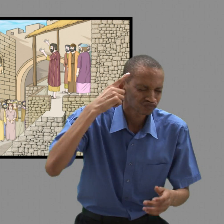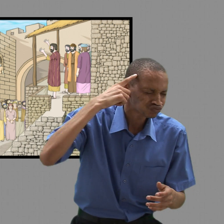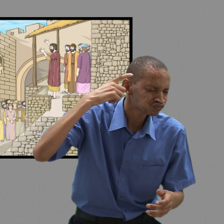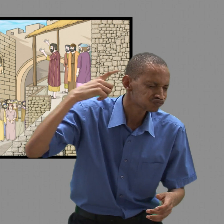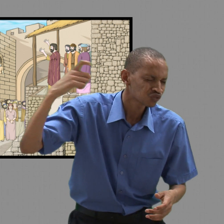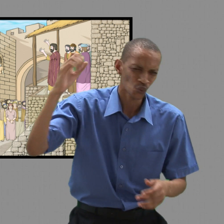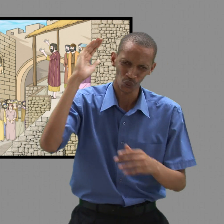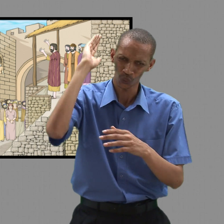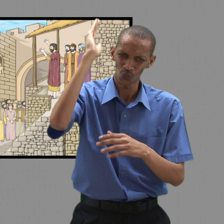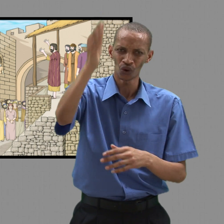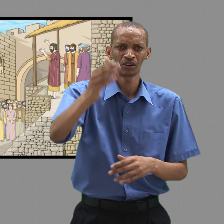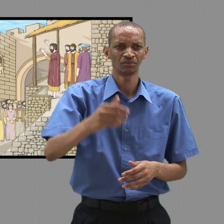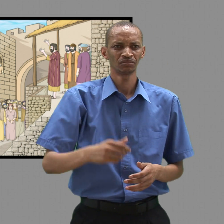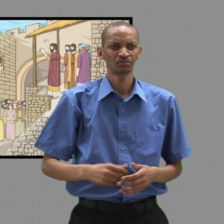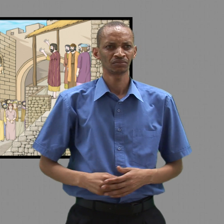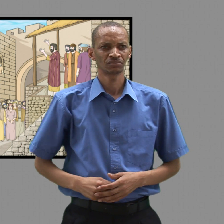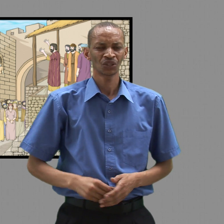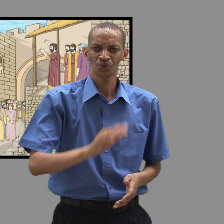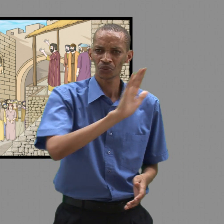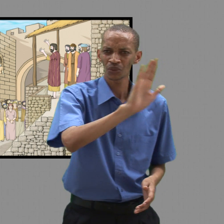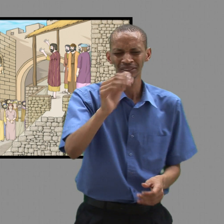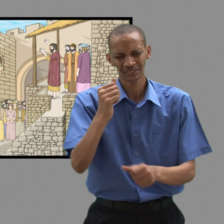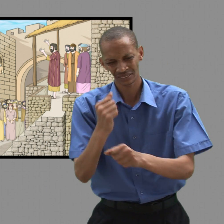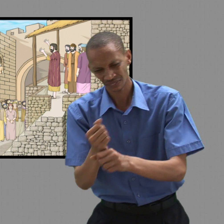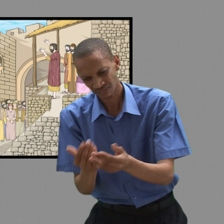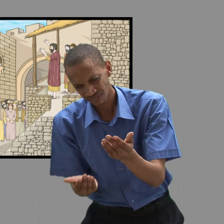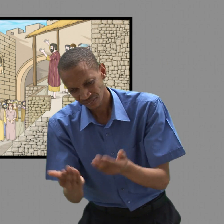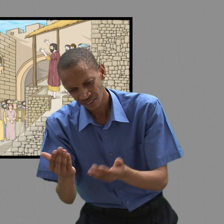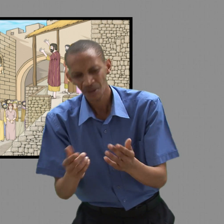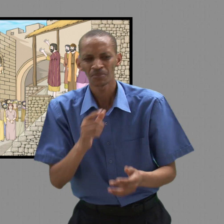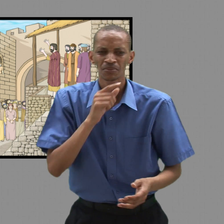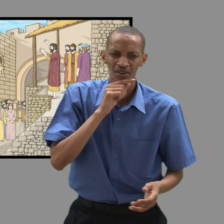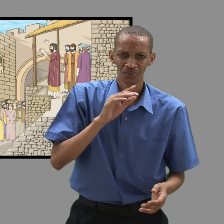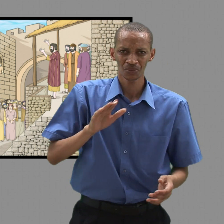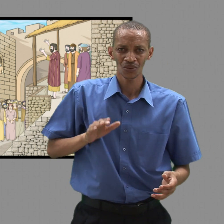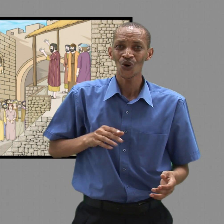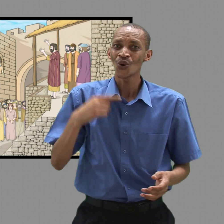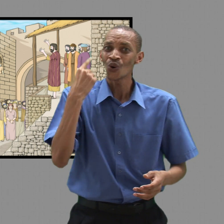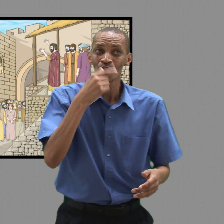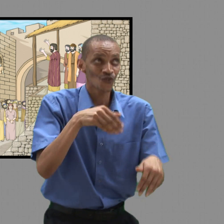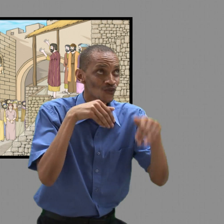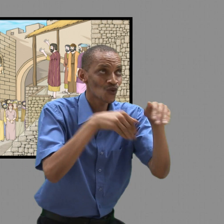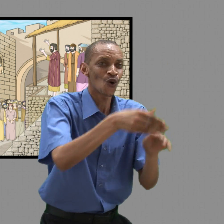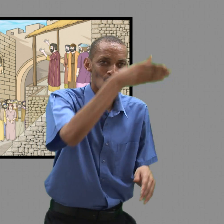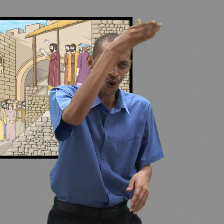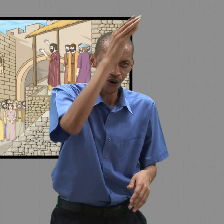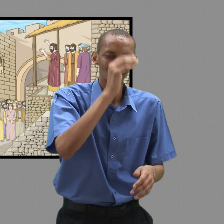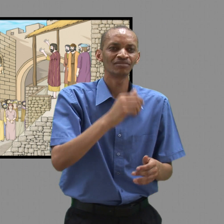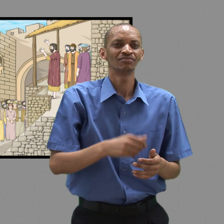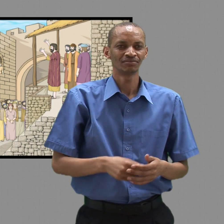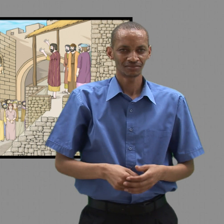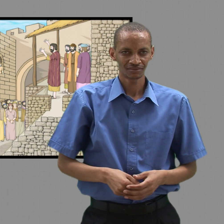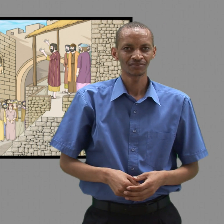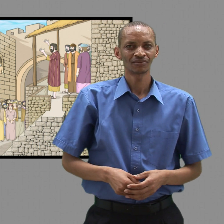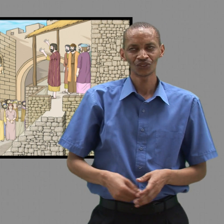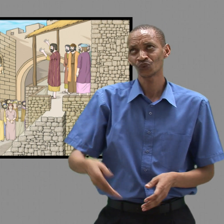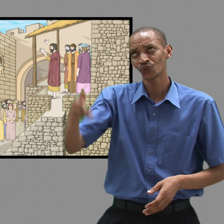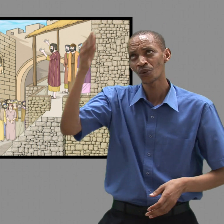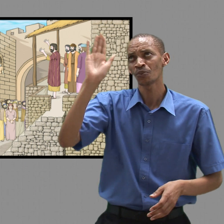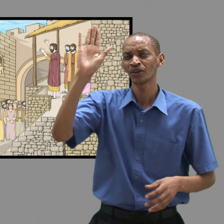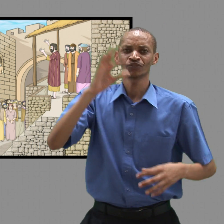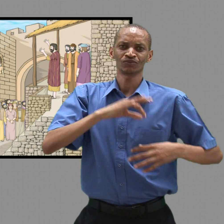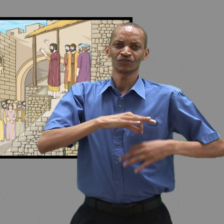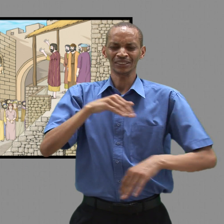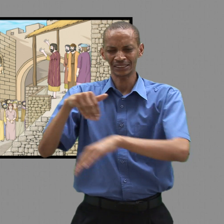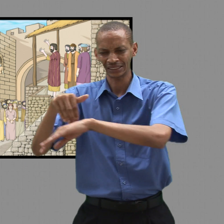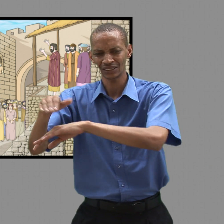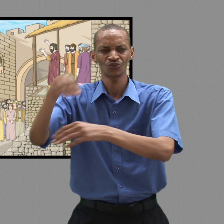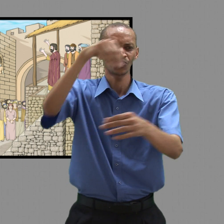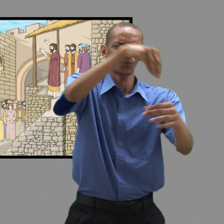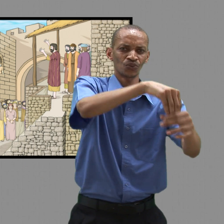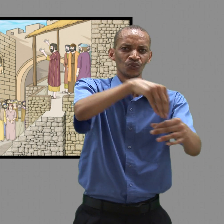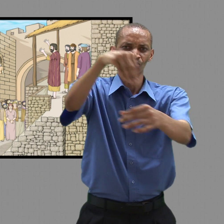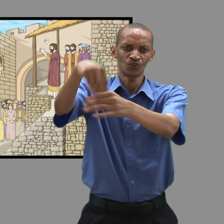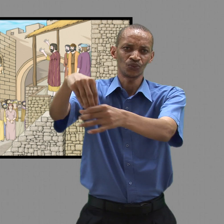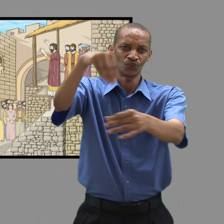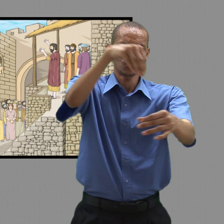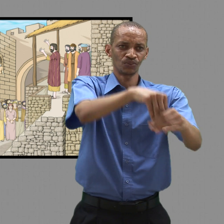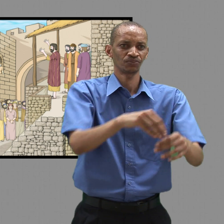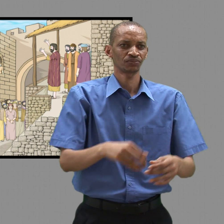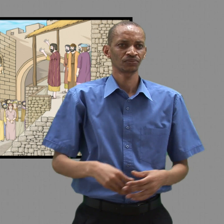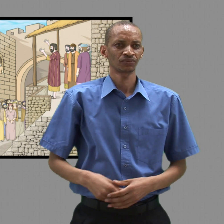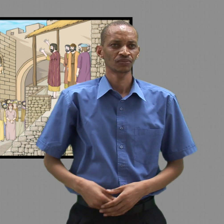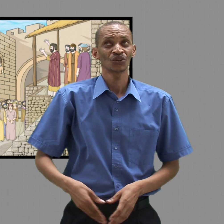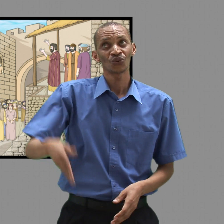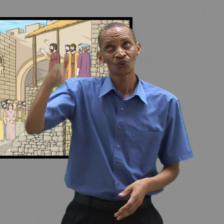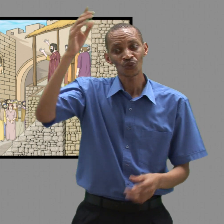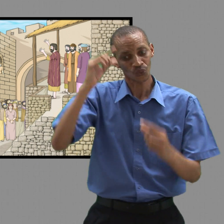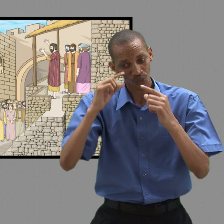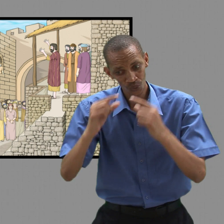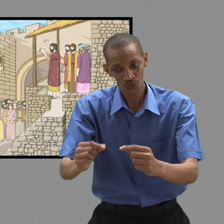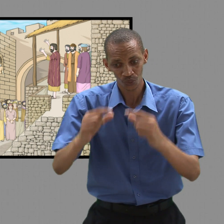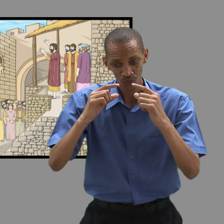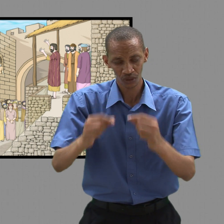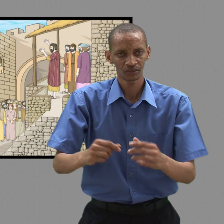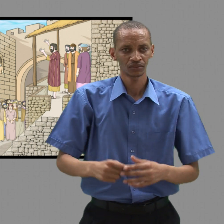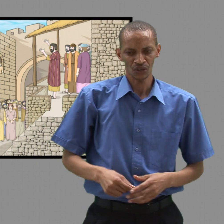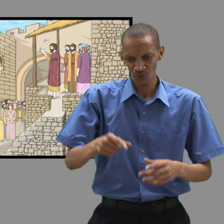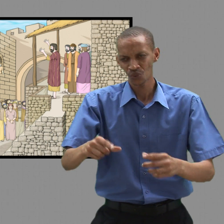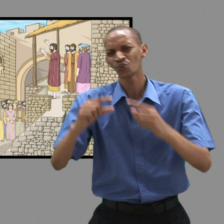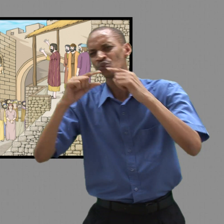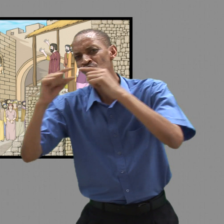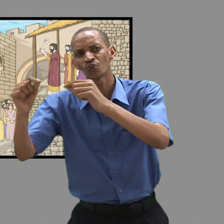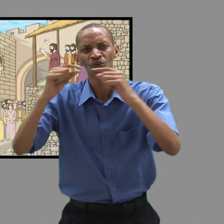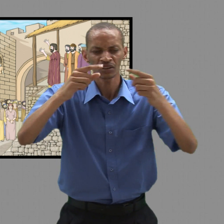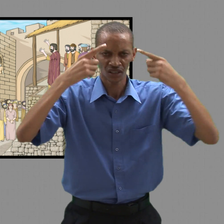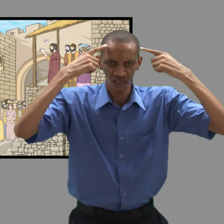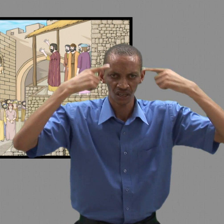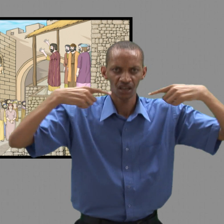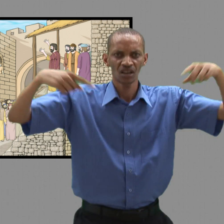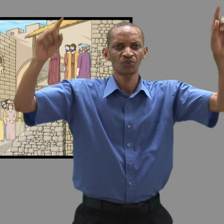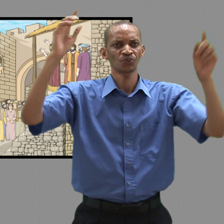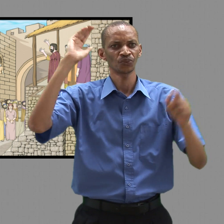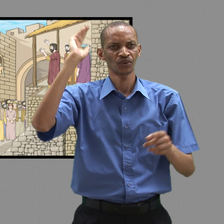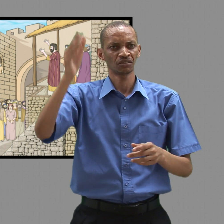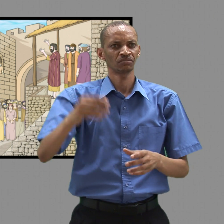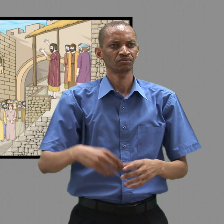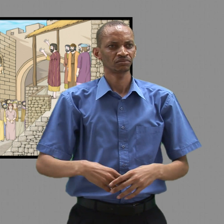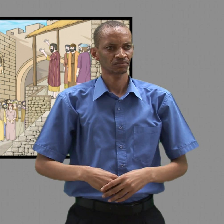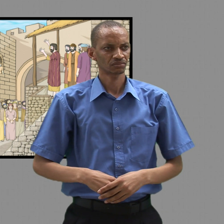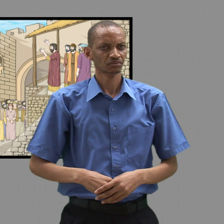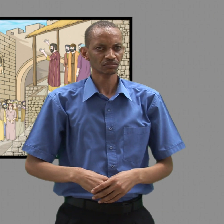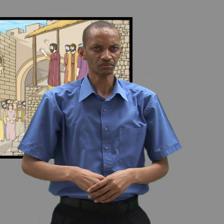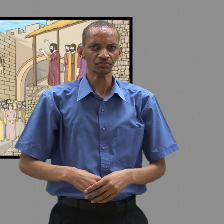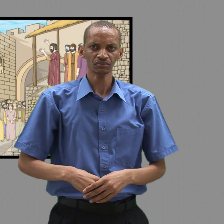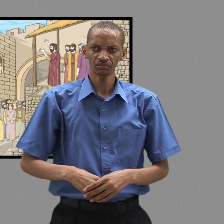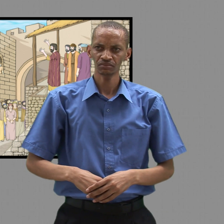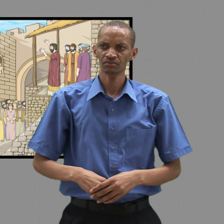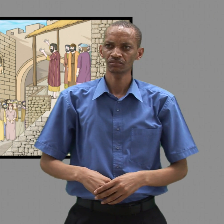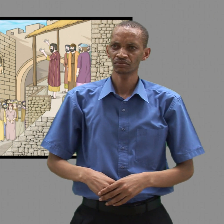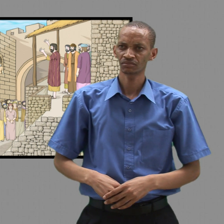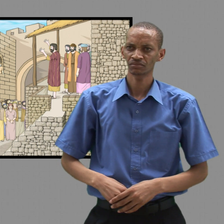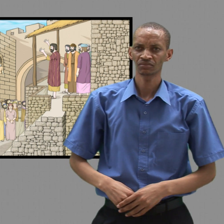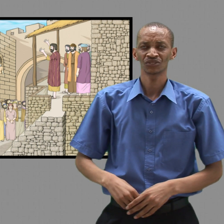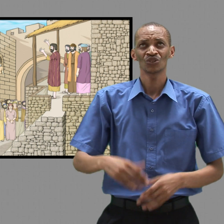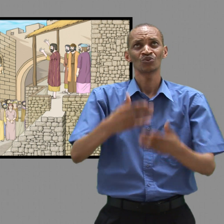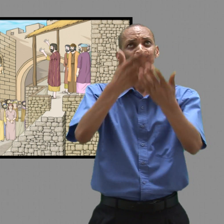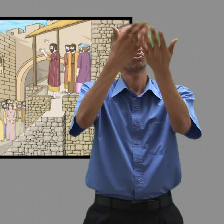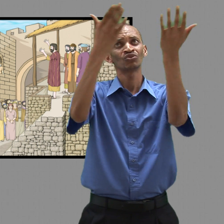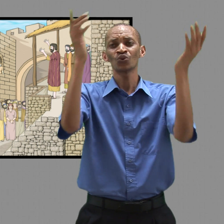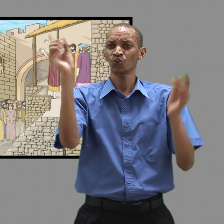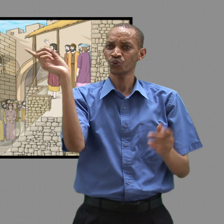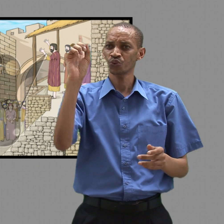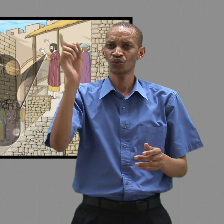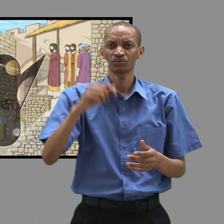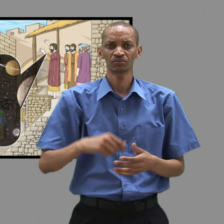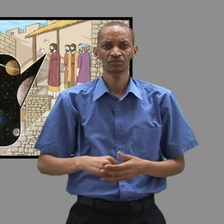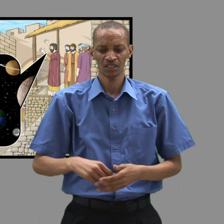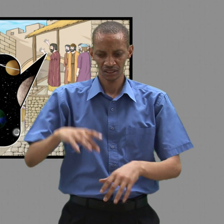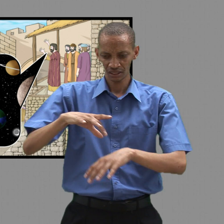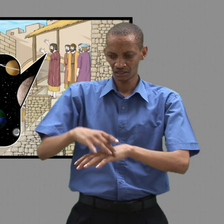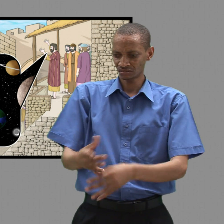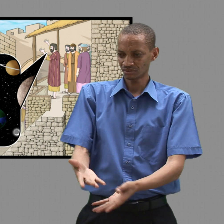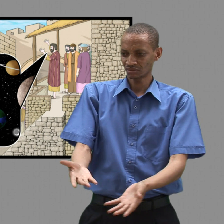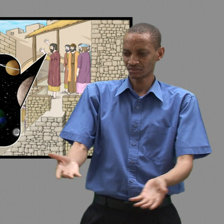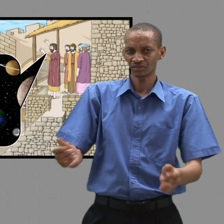Even on My menservants and maidservants I will pour out My Spirit in those days, and they will prophesy.